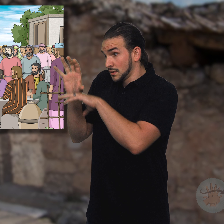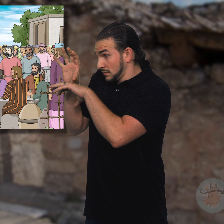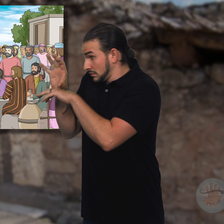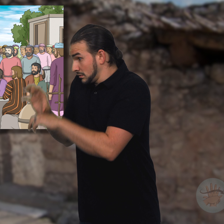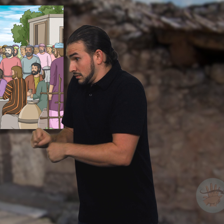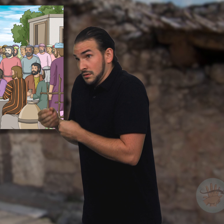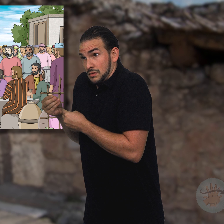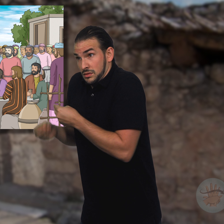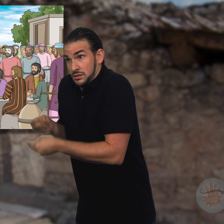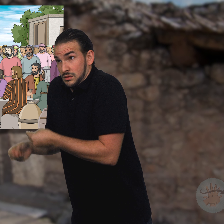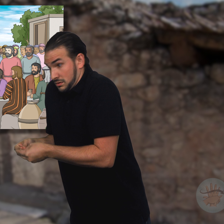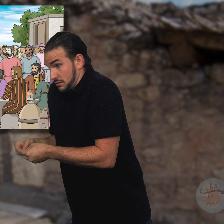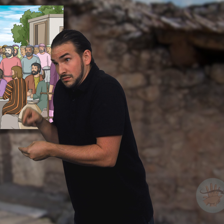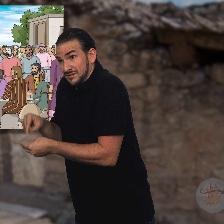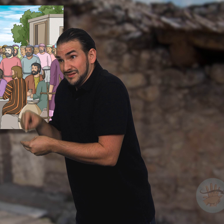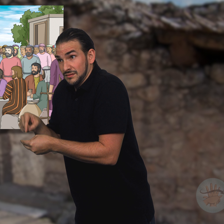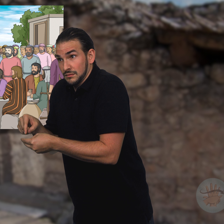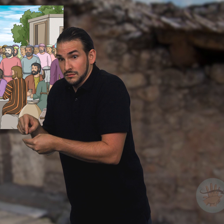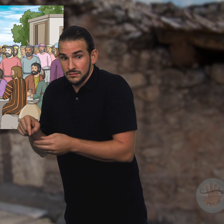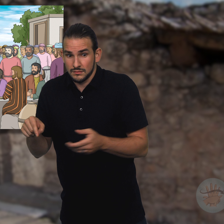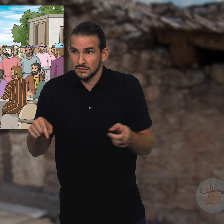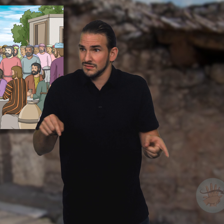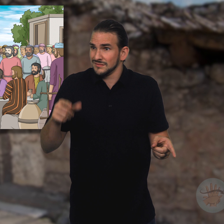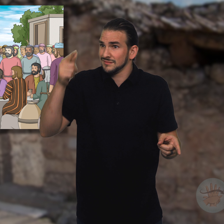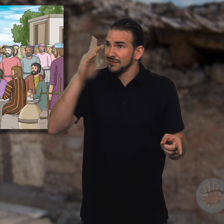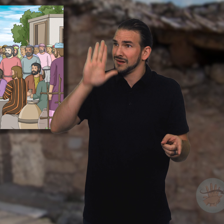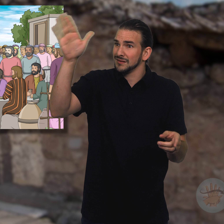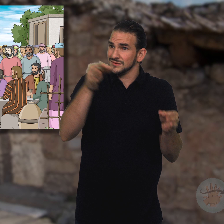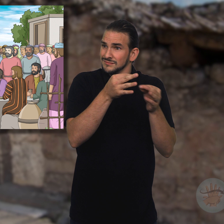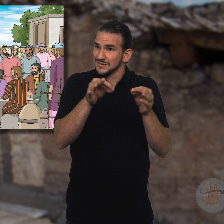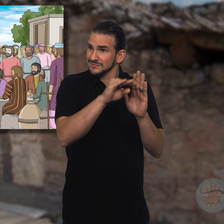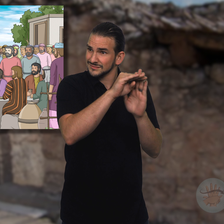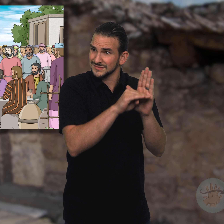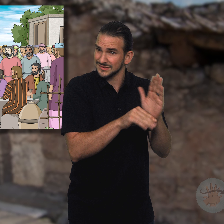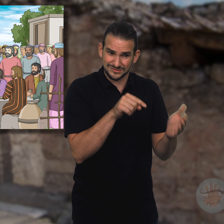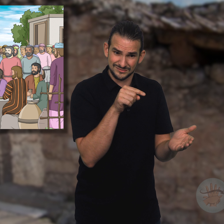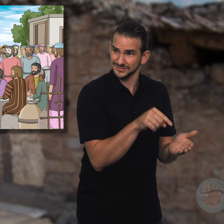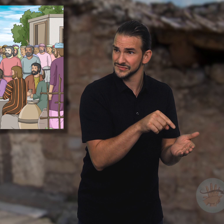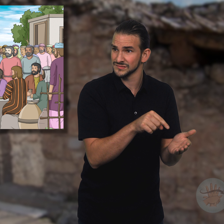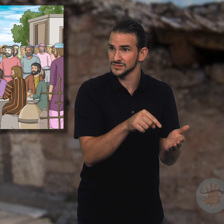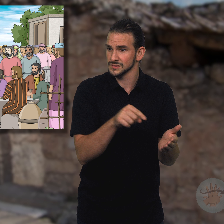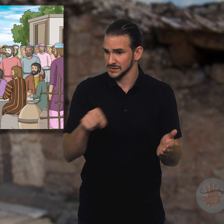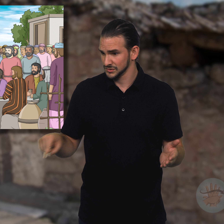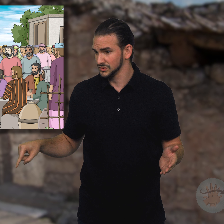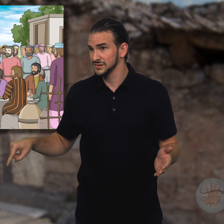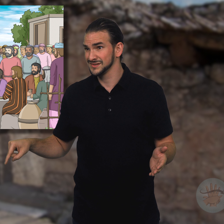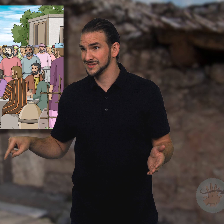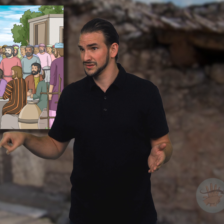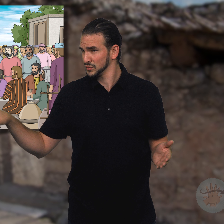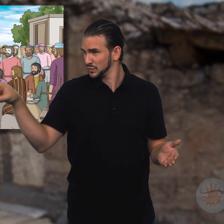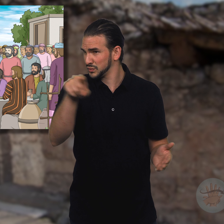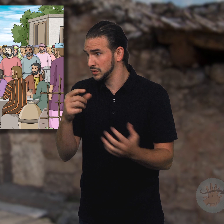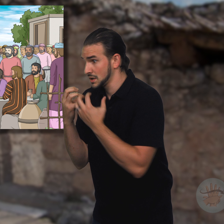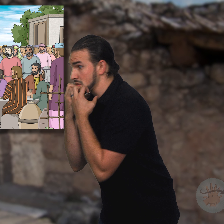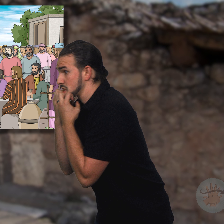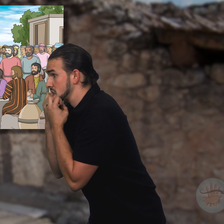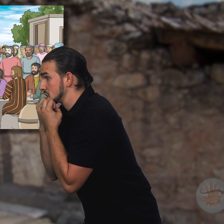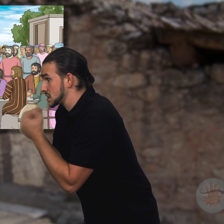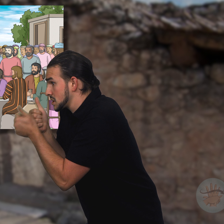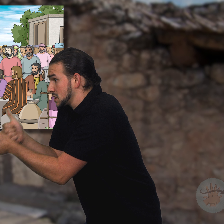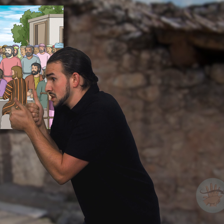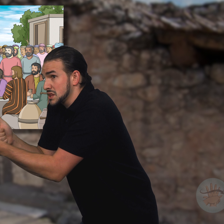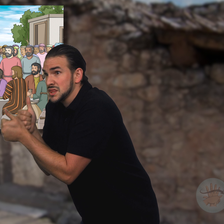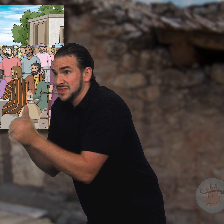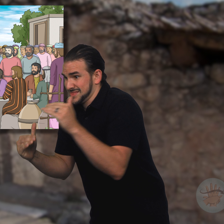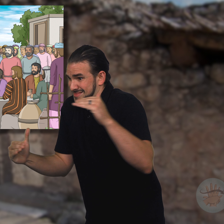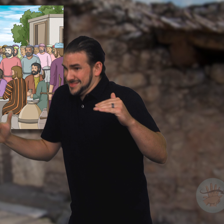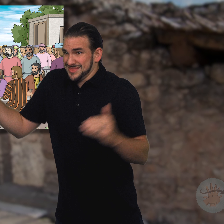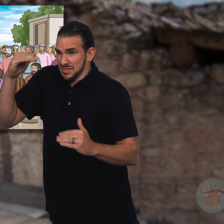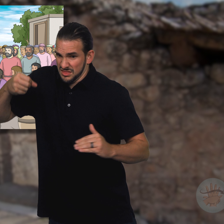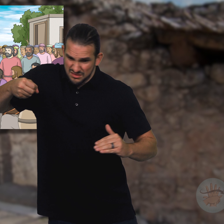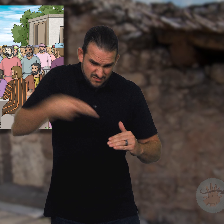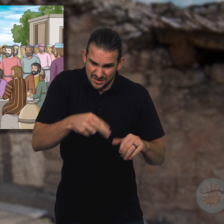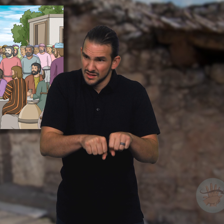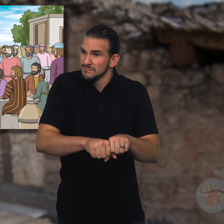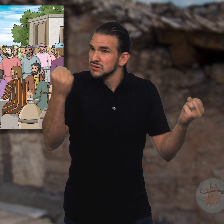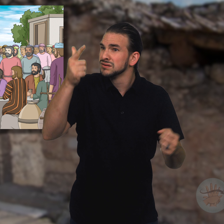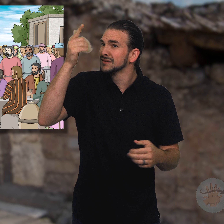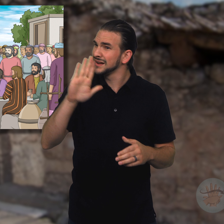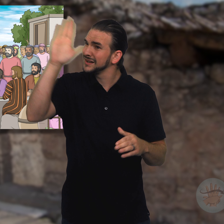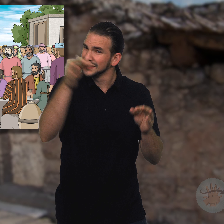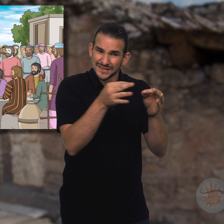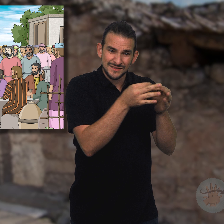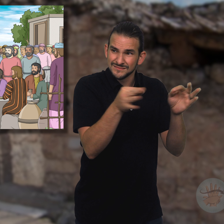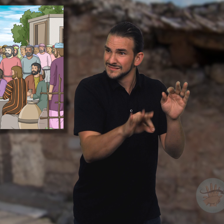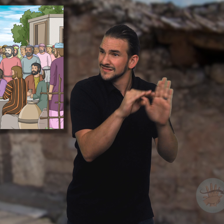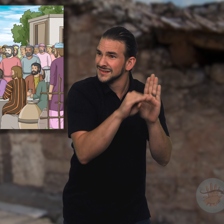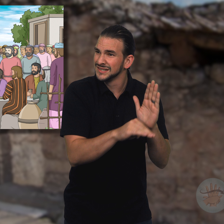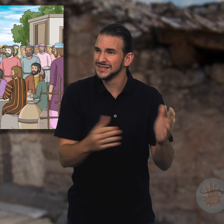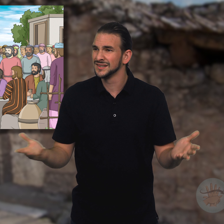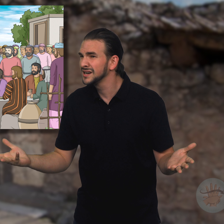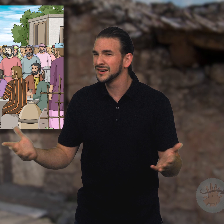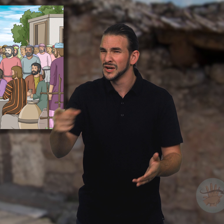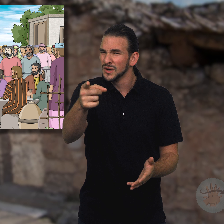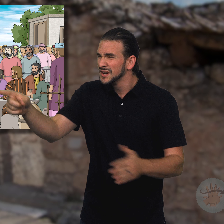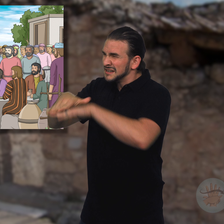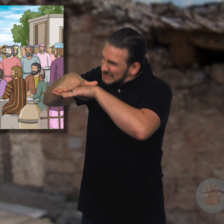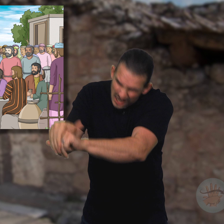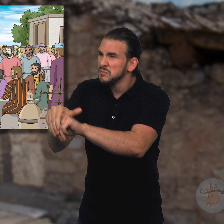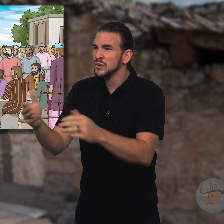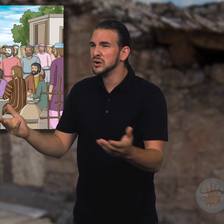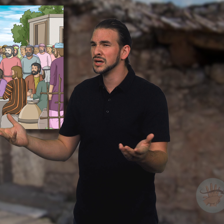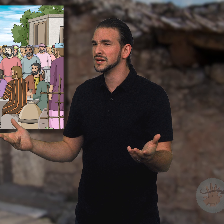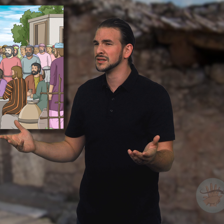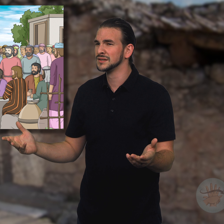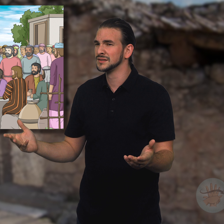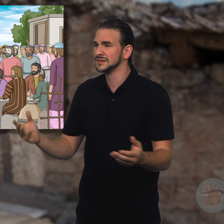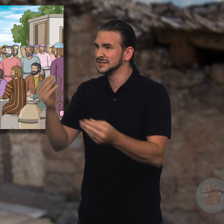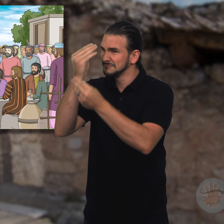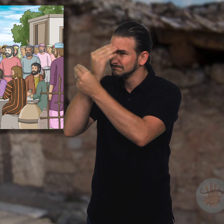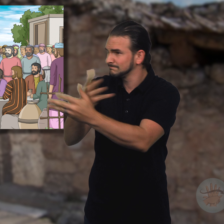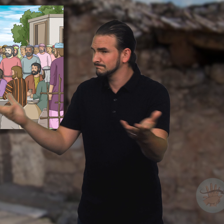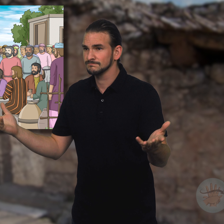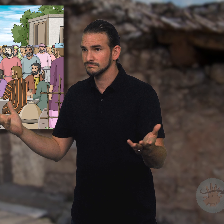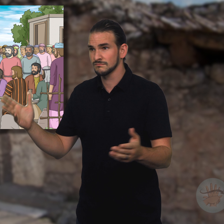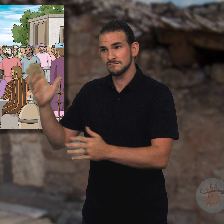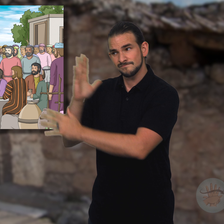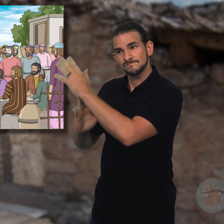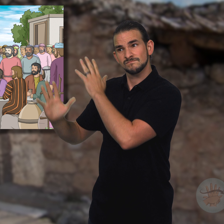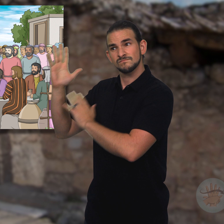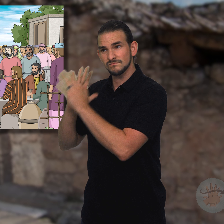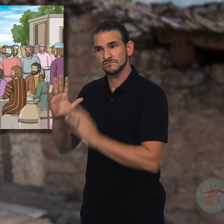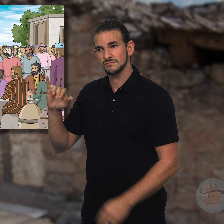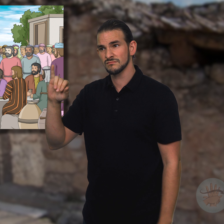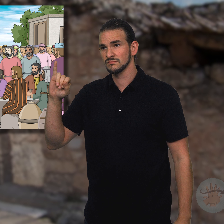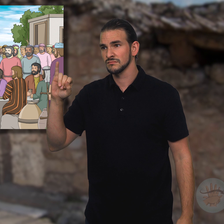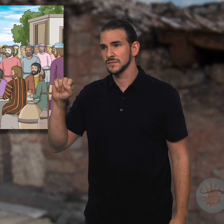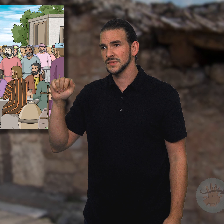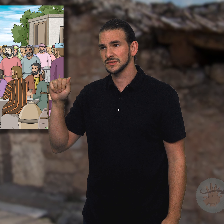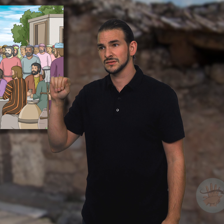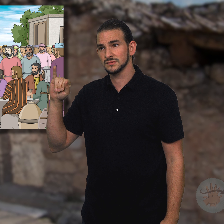Thus you nullify the word of God for the sake of your tradition. You hypocrites!